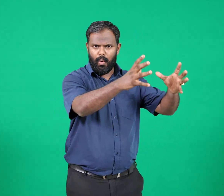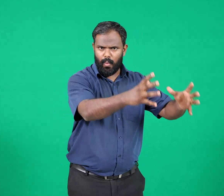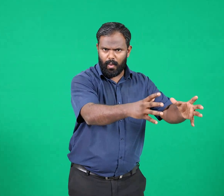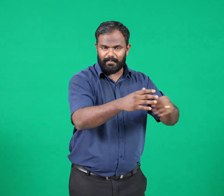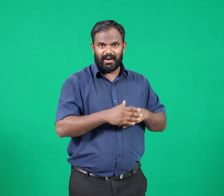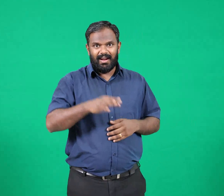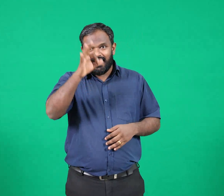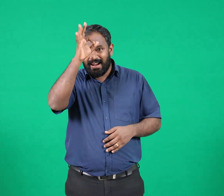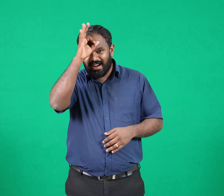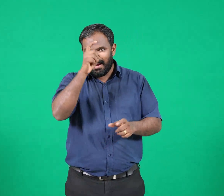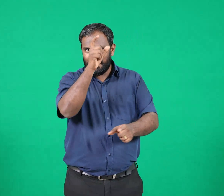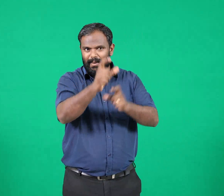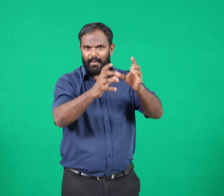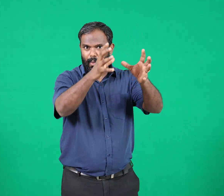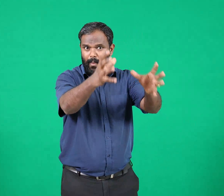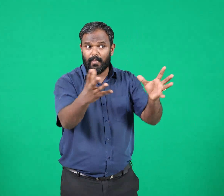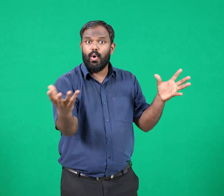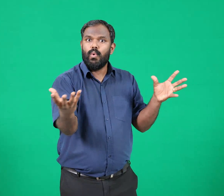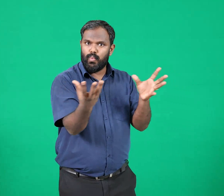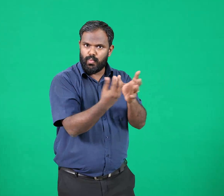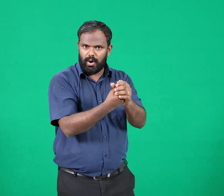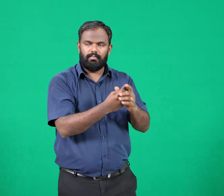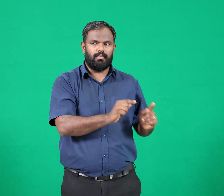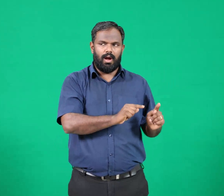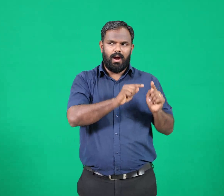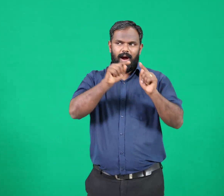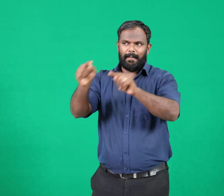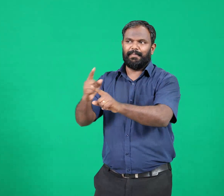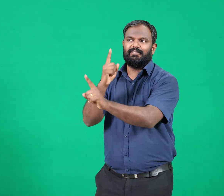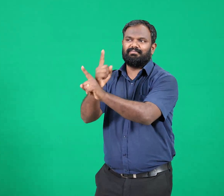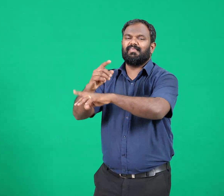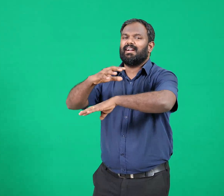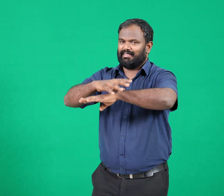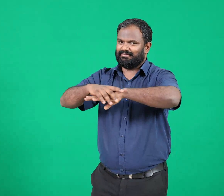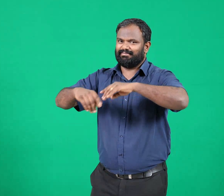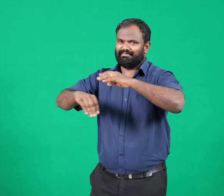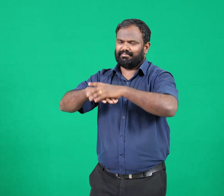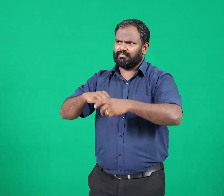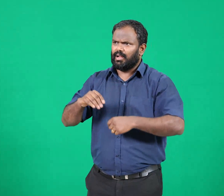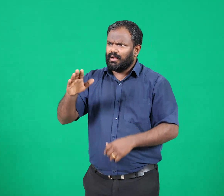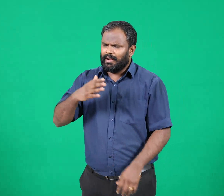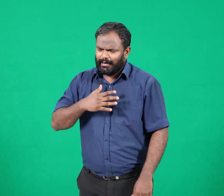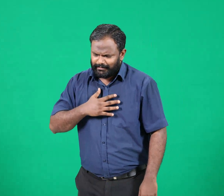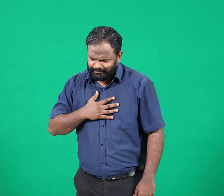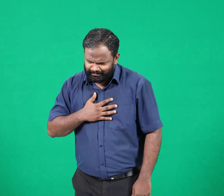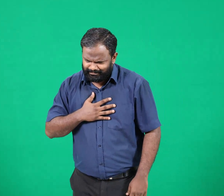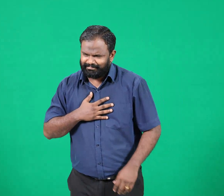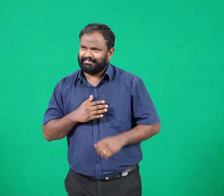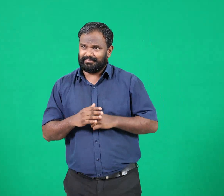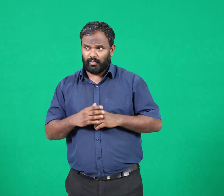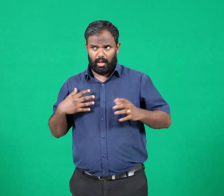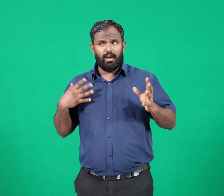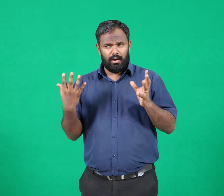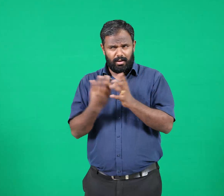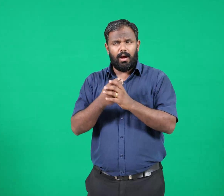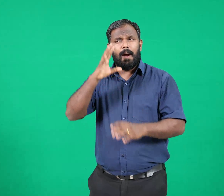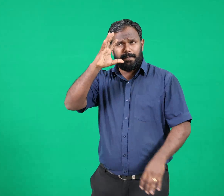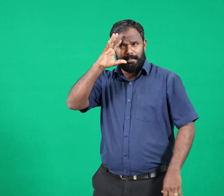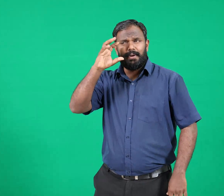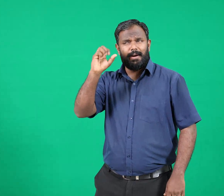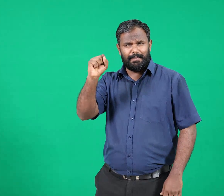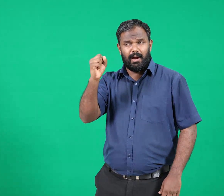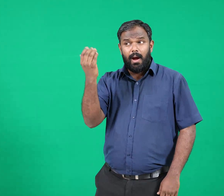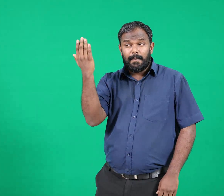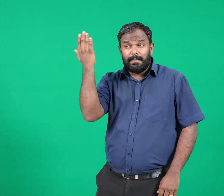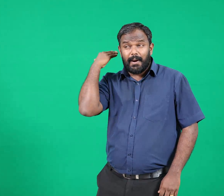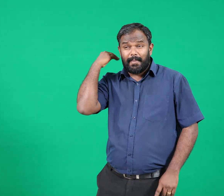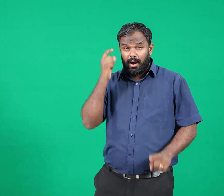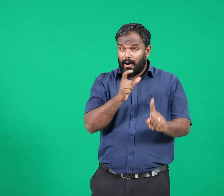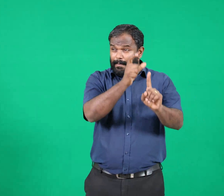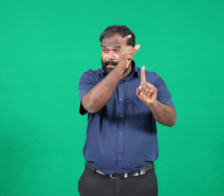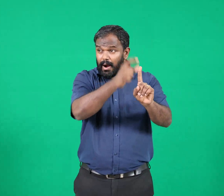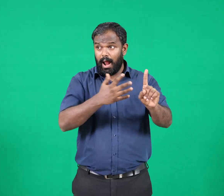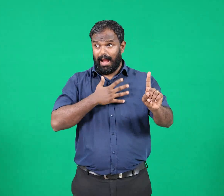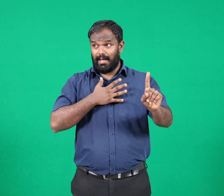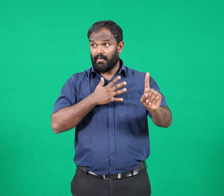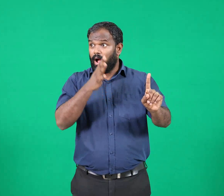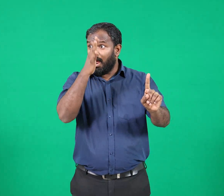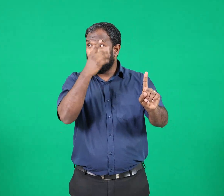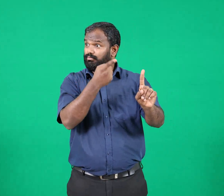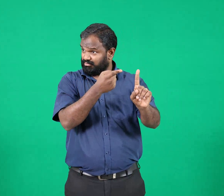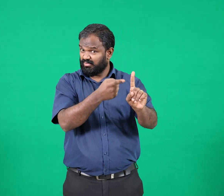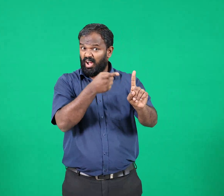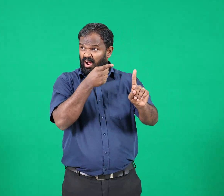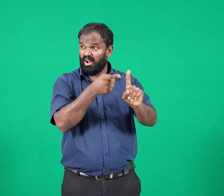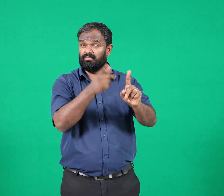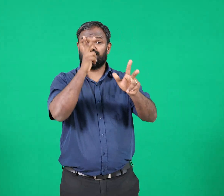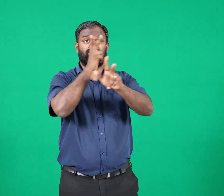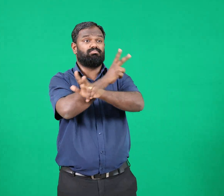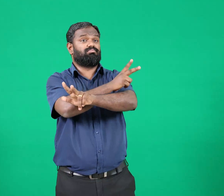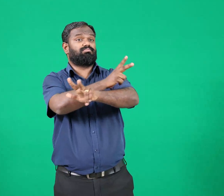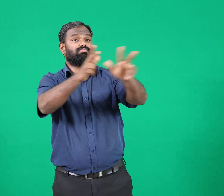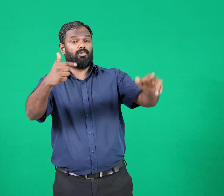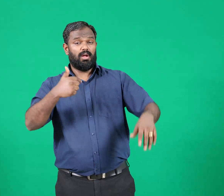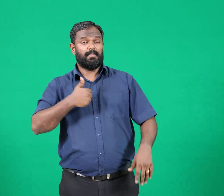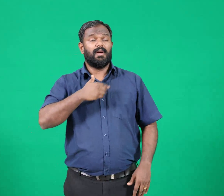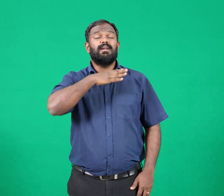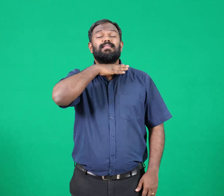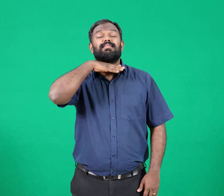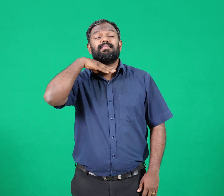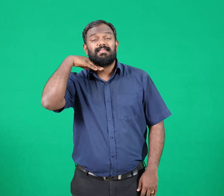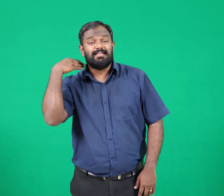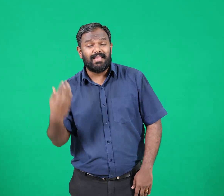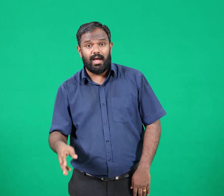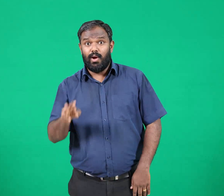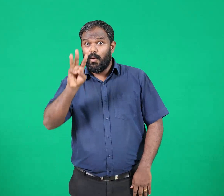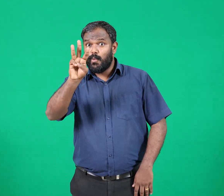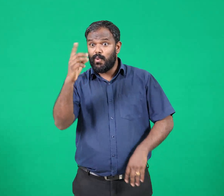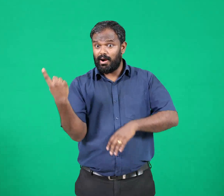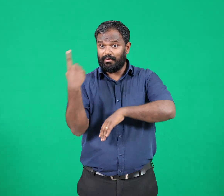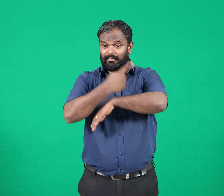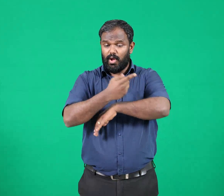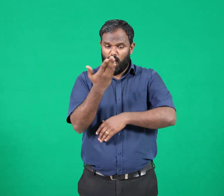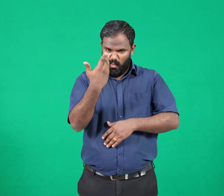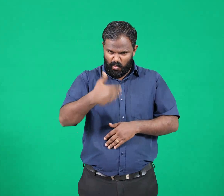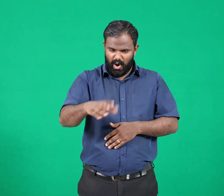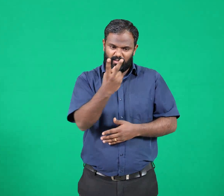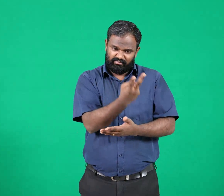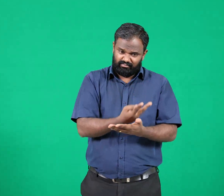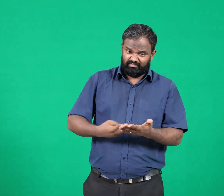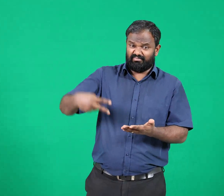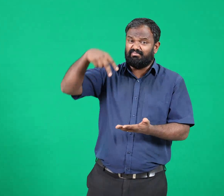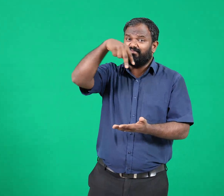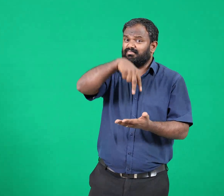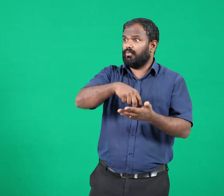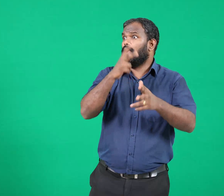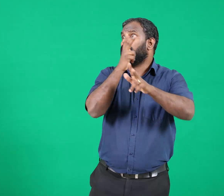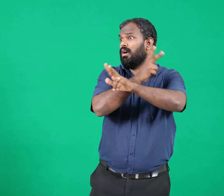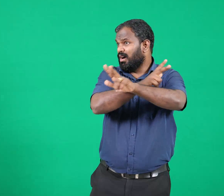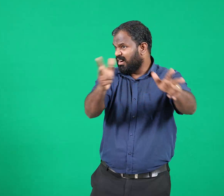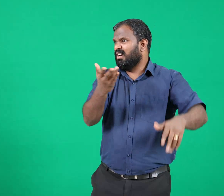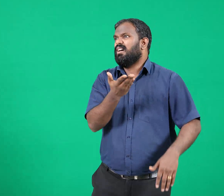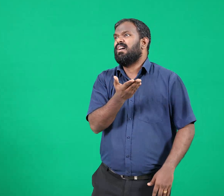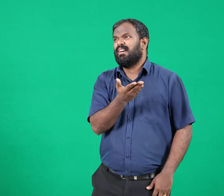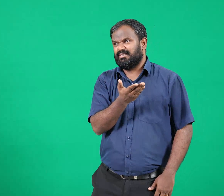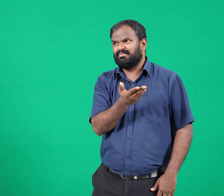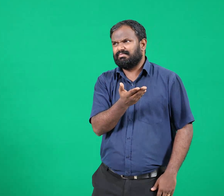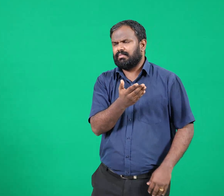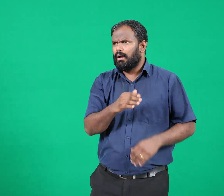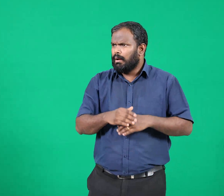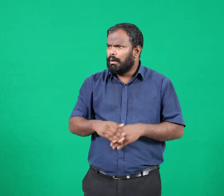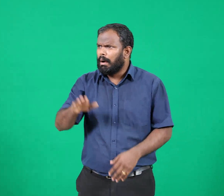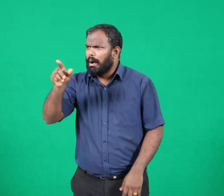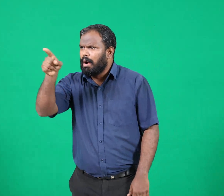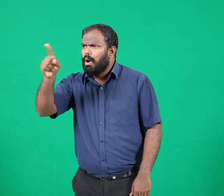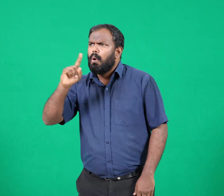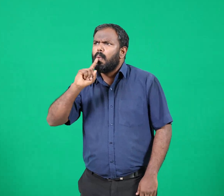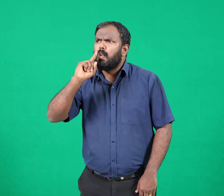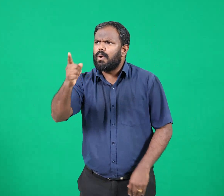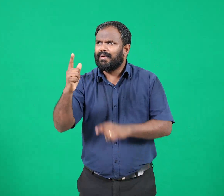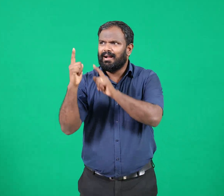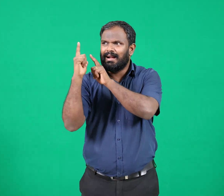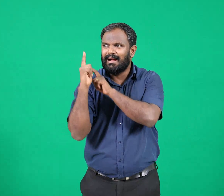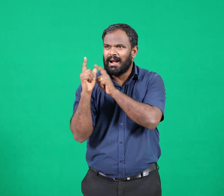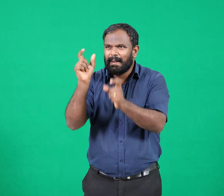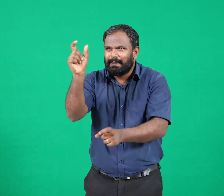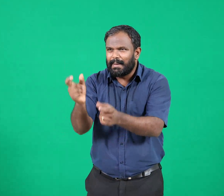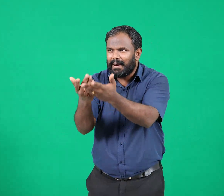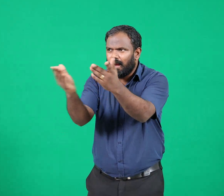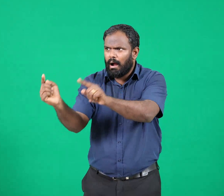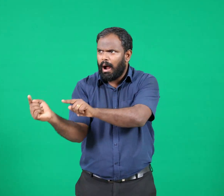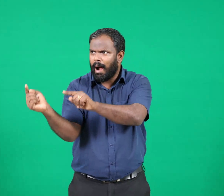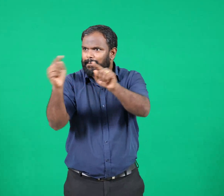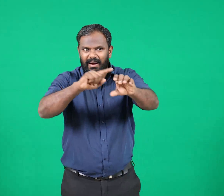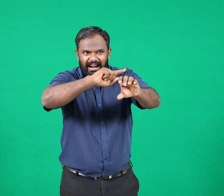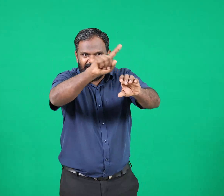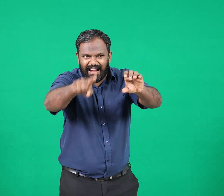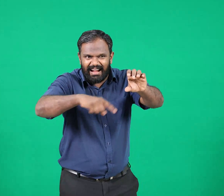"Sir," they said, "we remember that while He was alive that deceiver said, ' After three days I will rise again.'